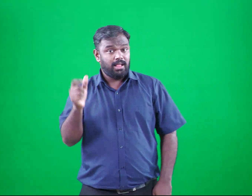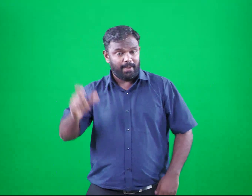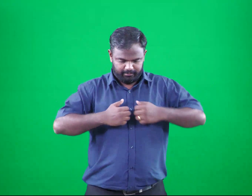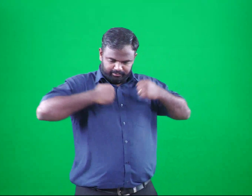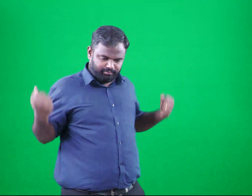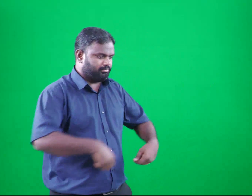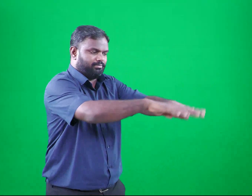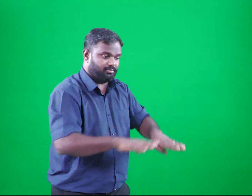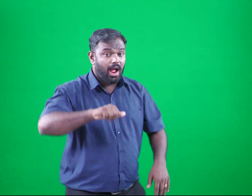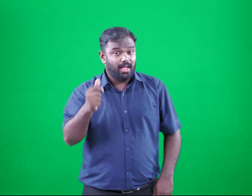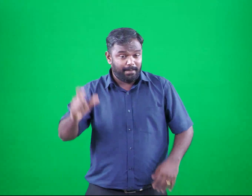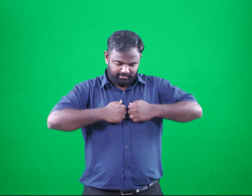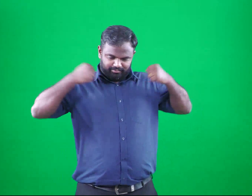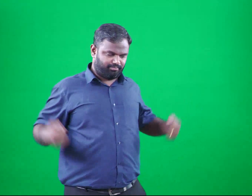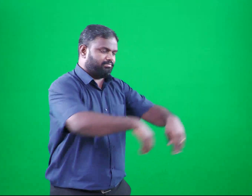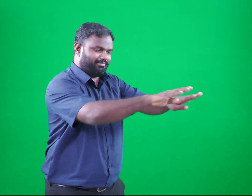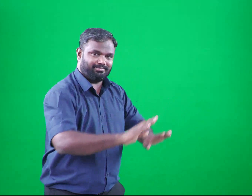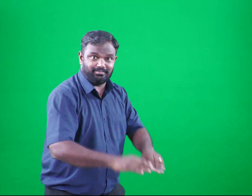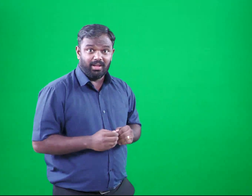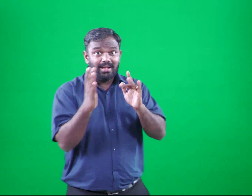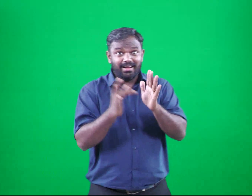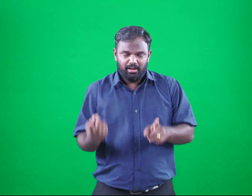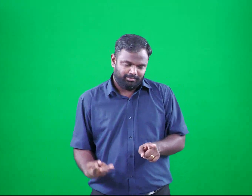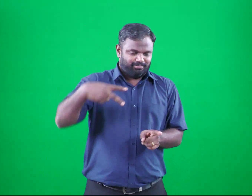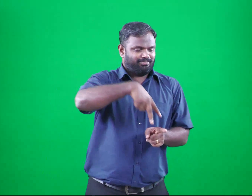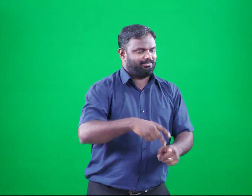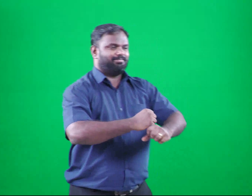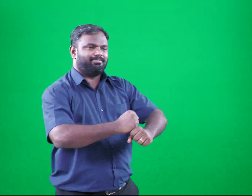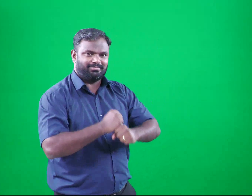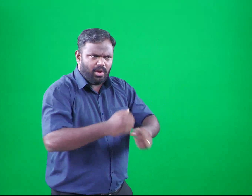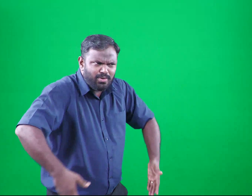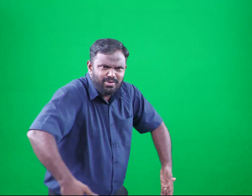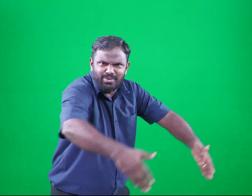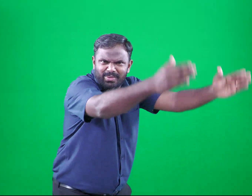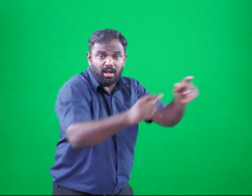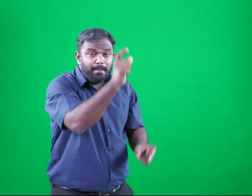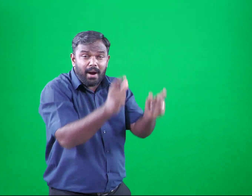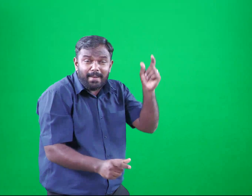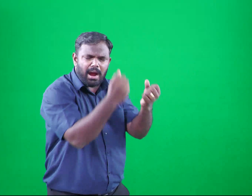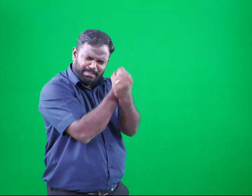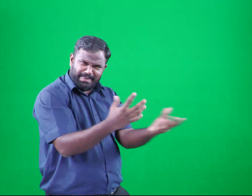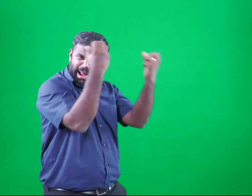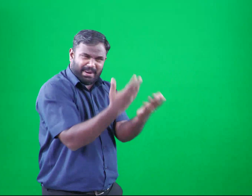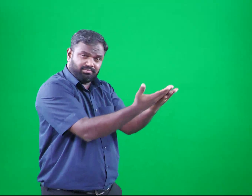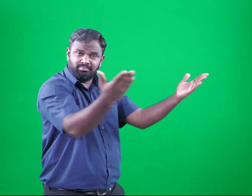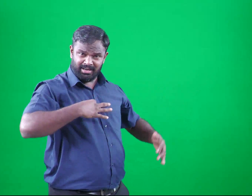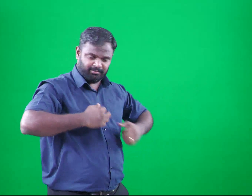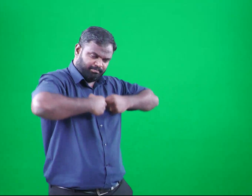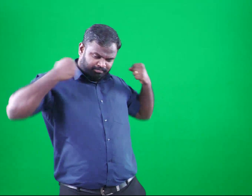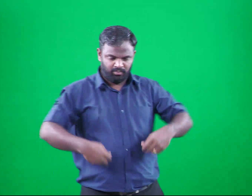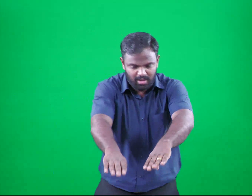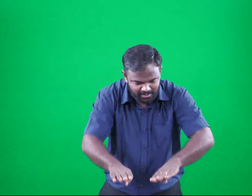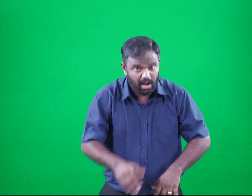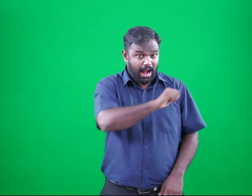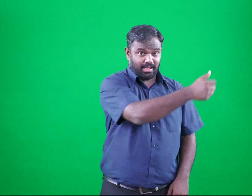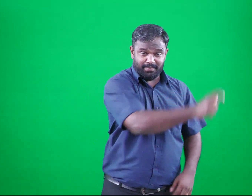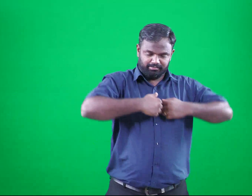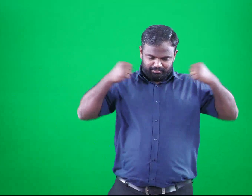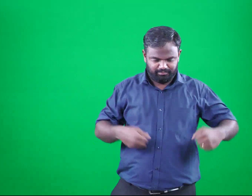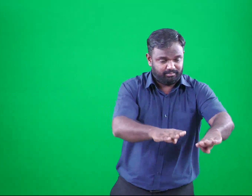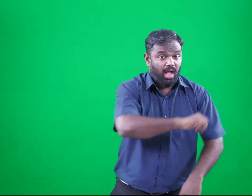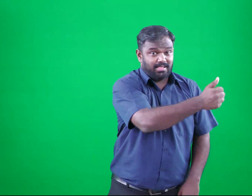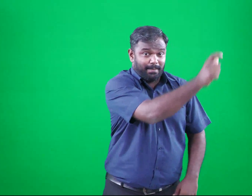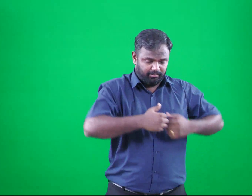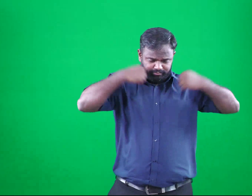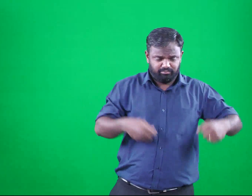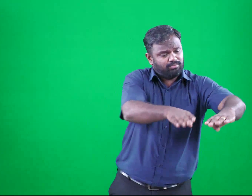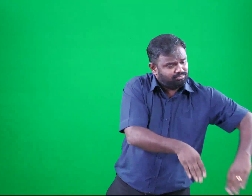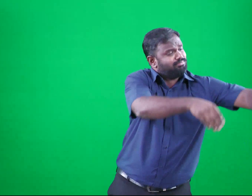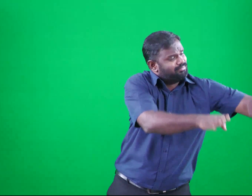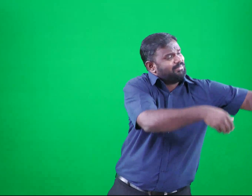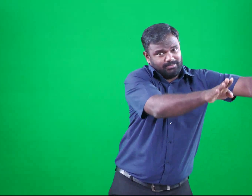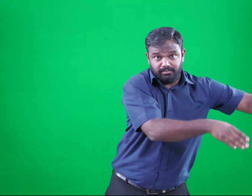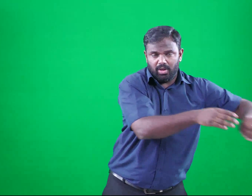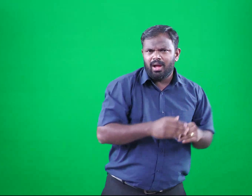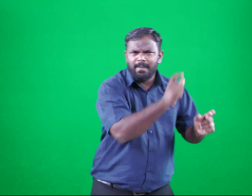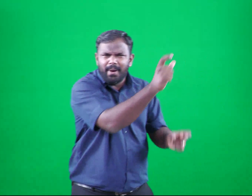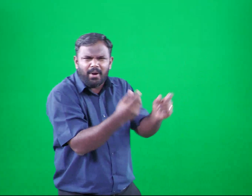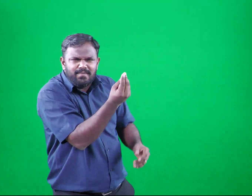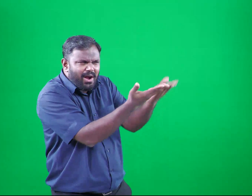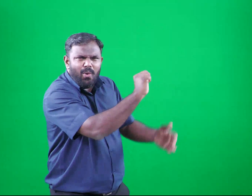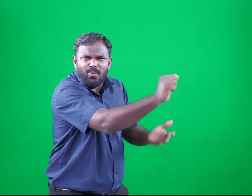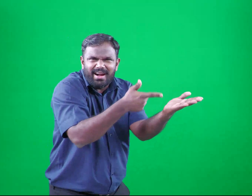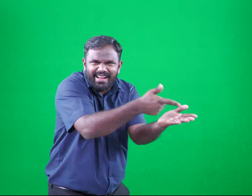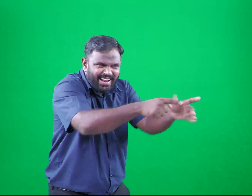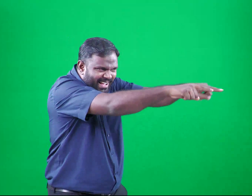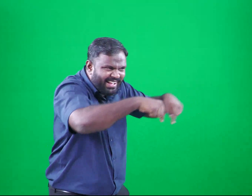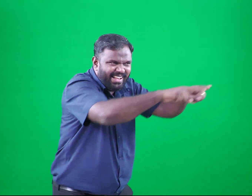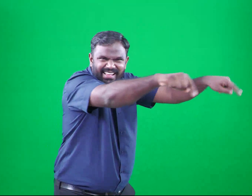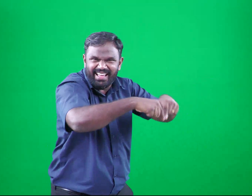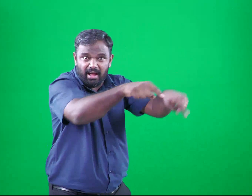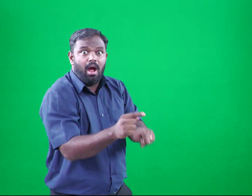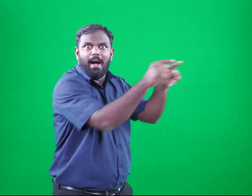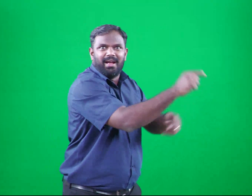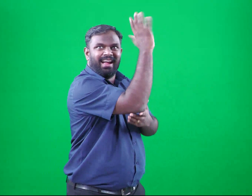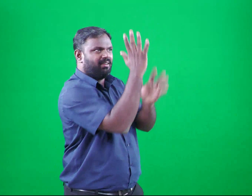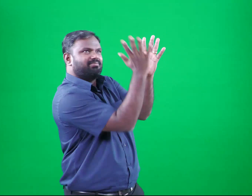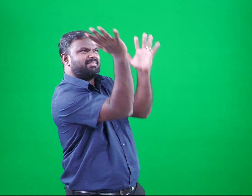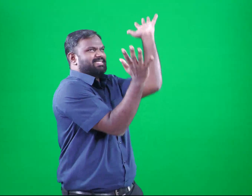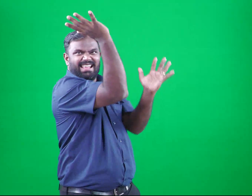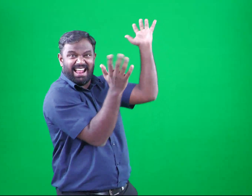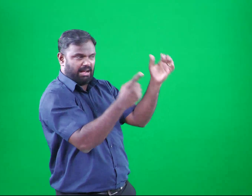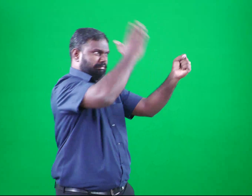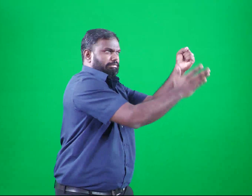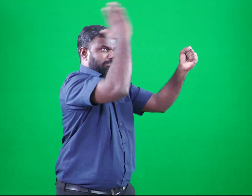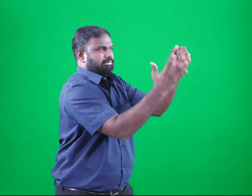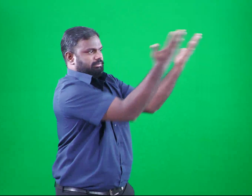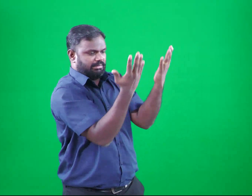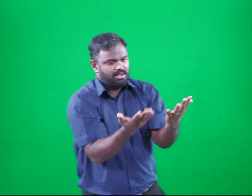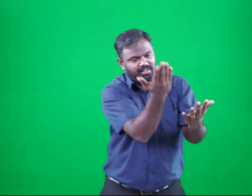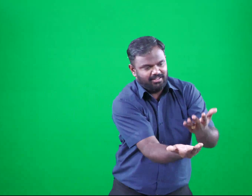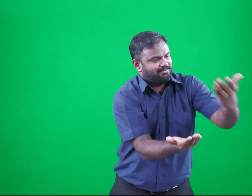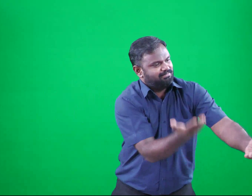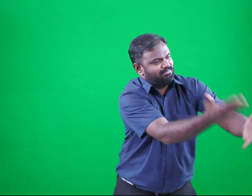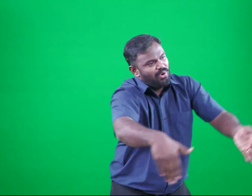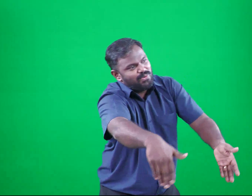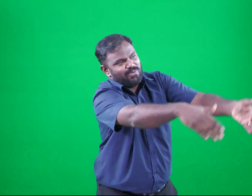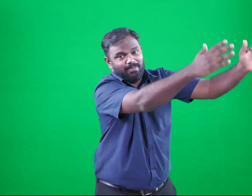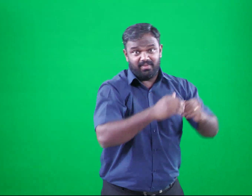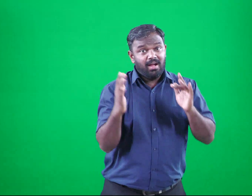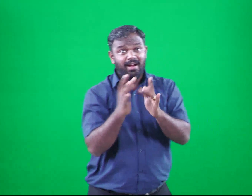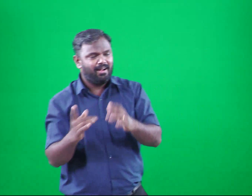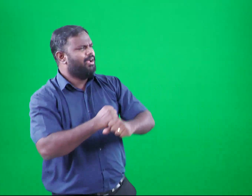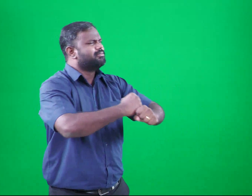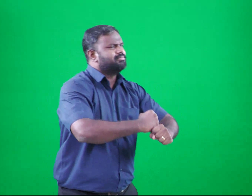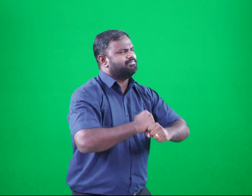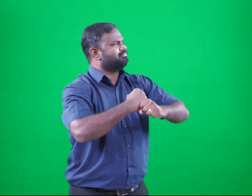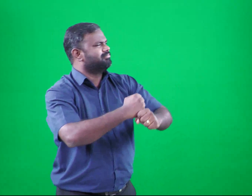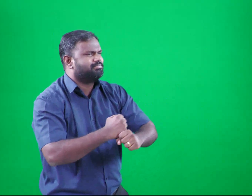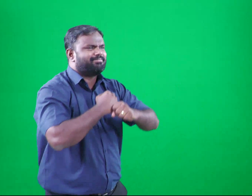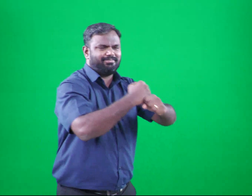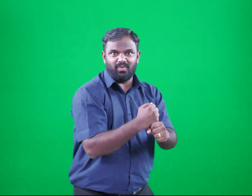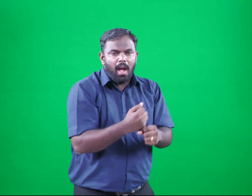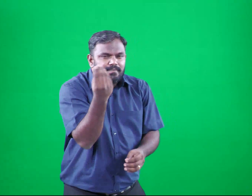Many in the crowd spread their cloaks on the road, while others spread branches they had cut from the fields.